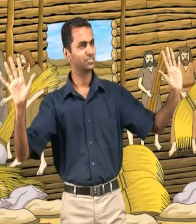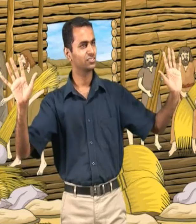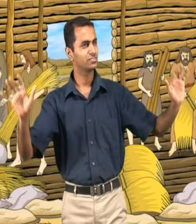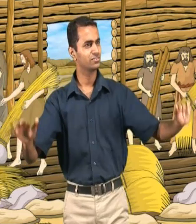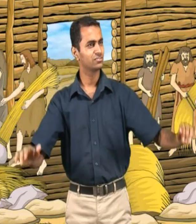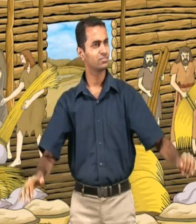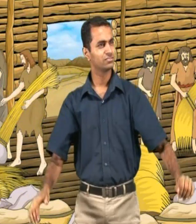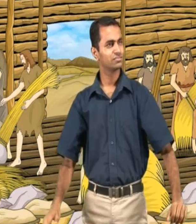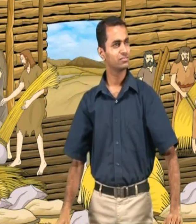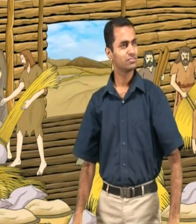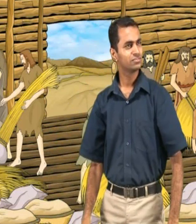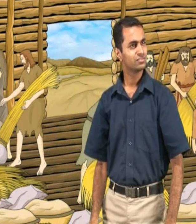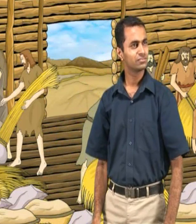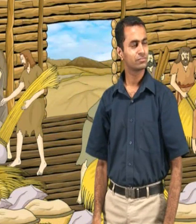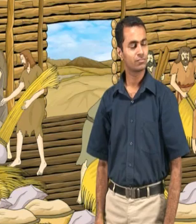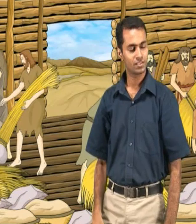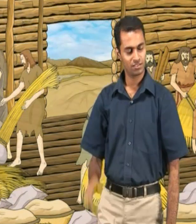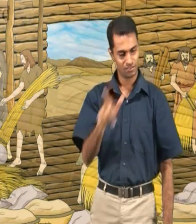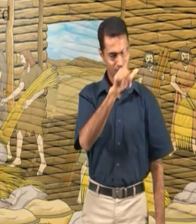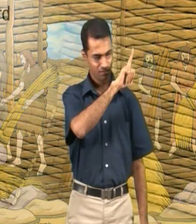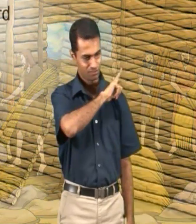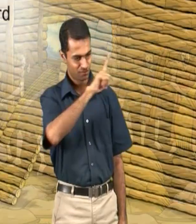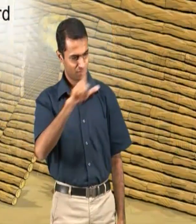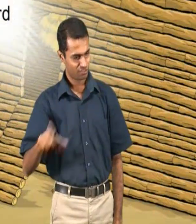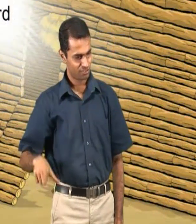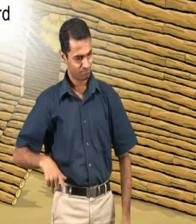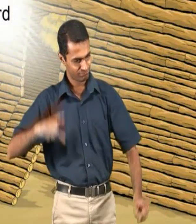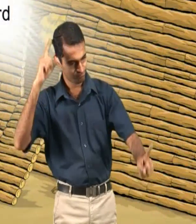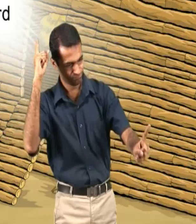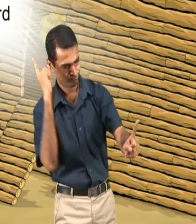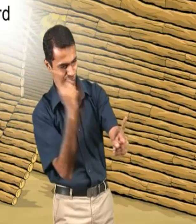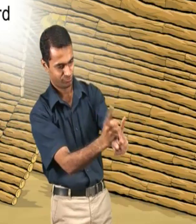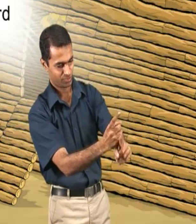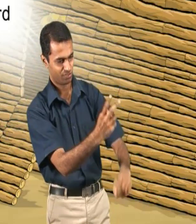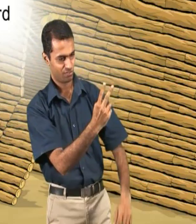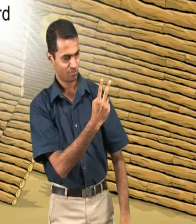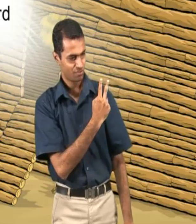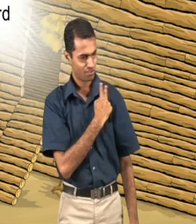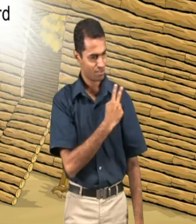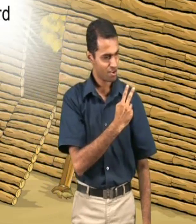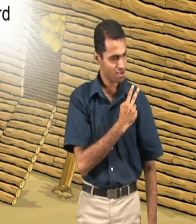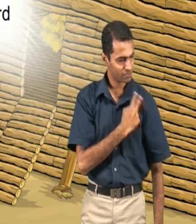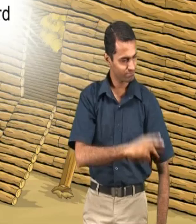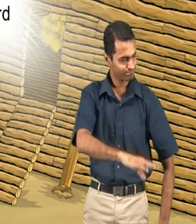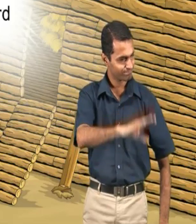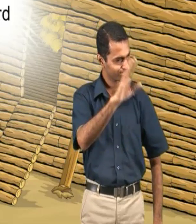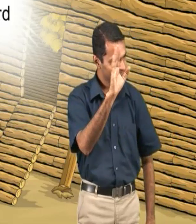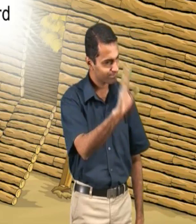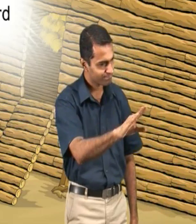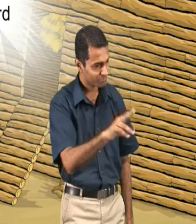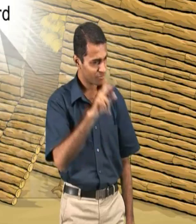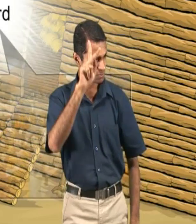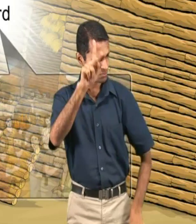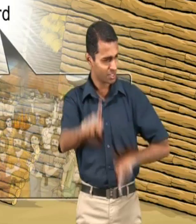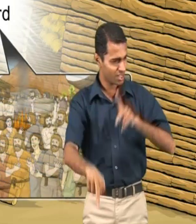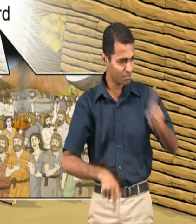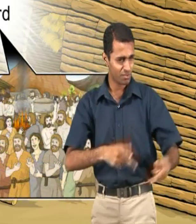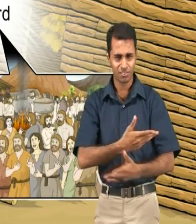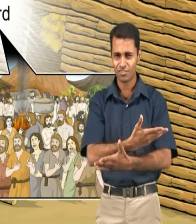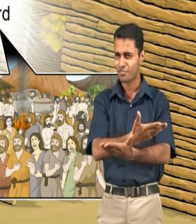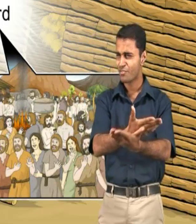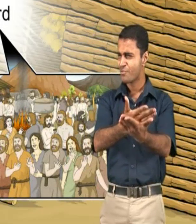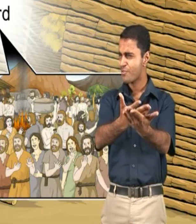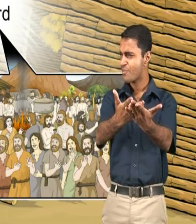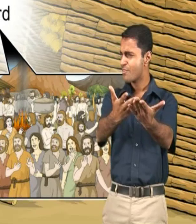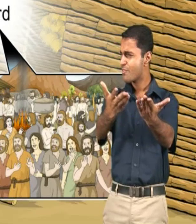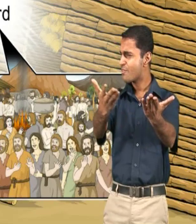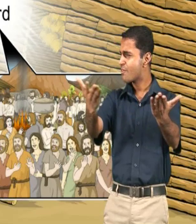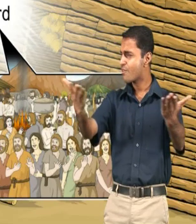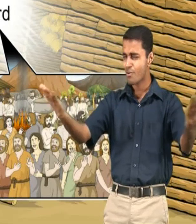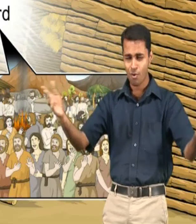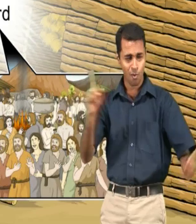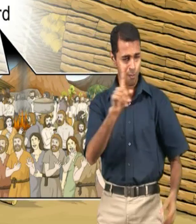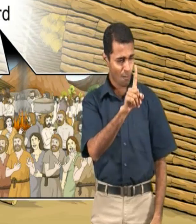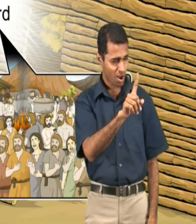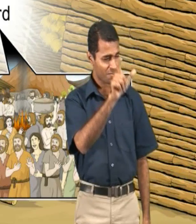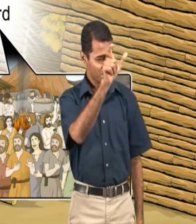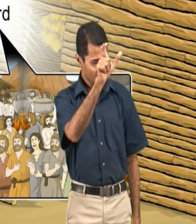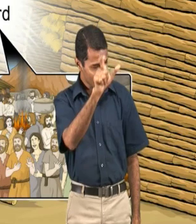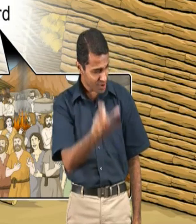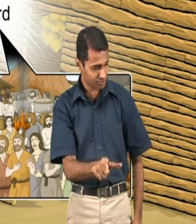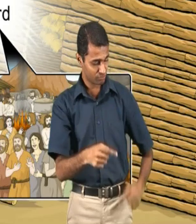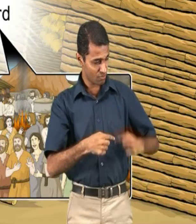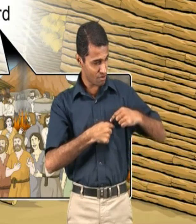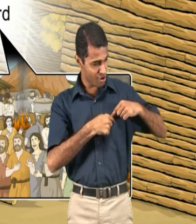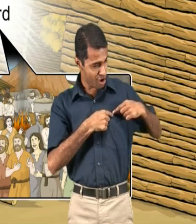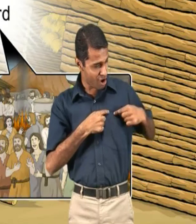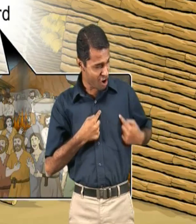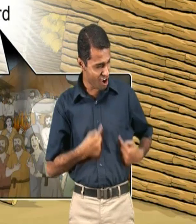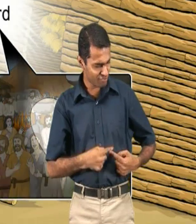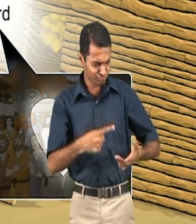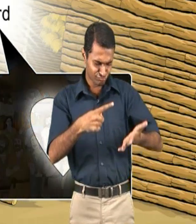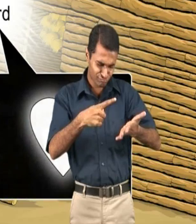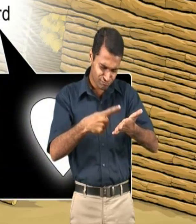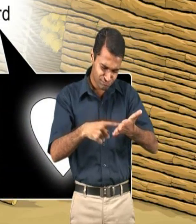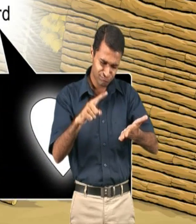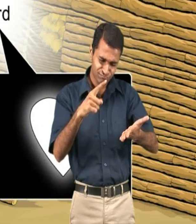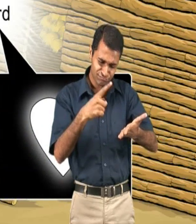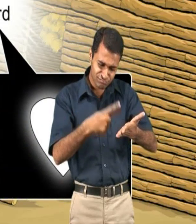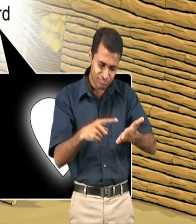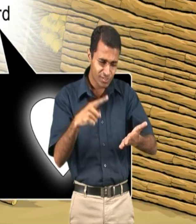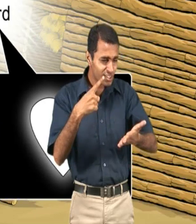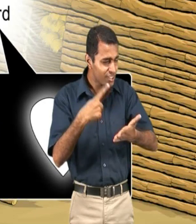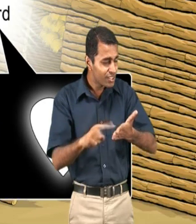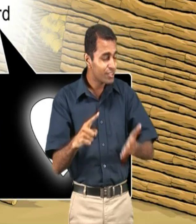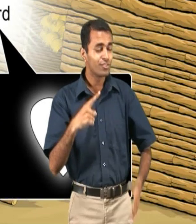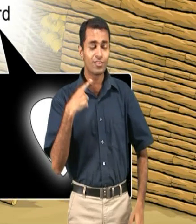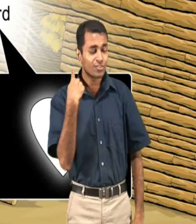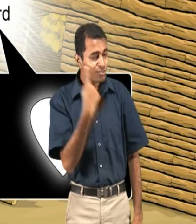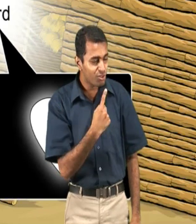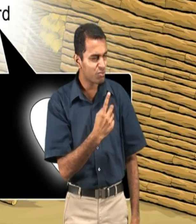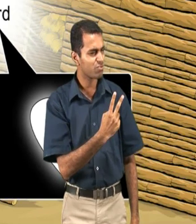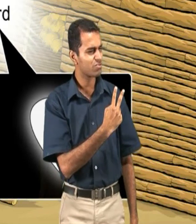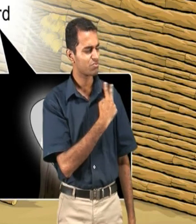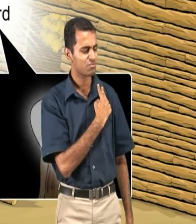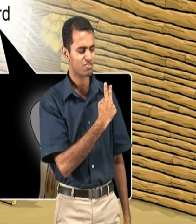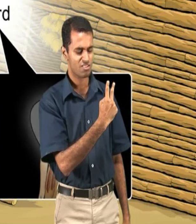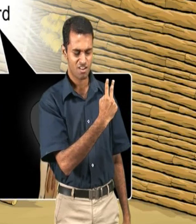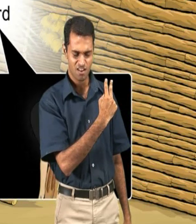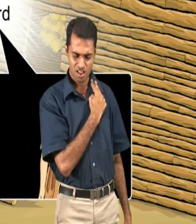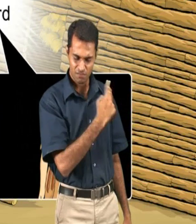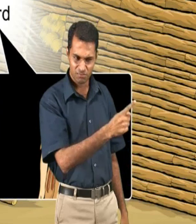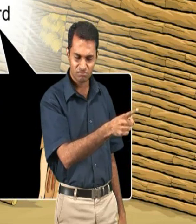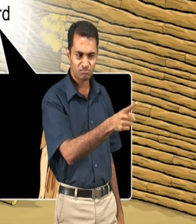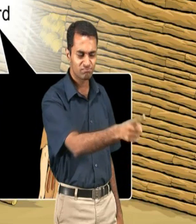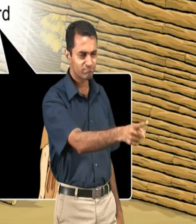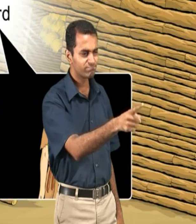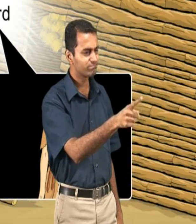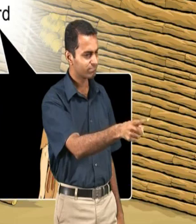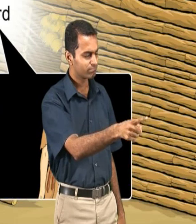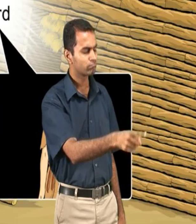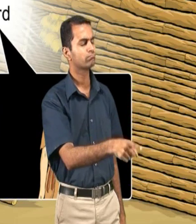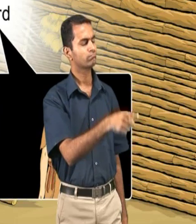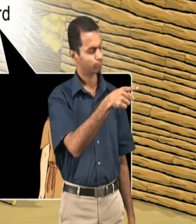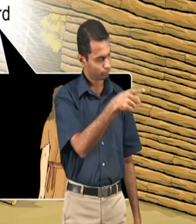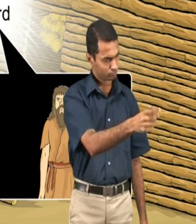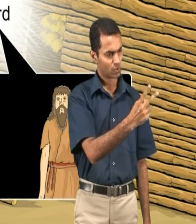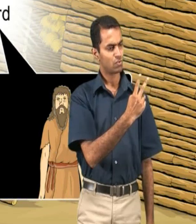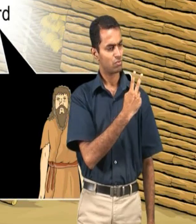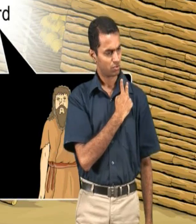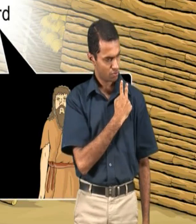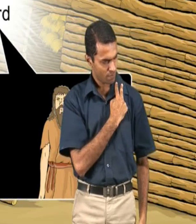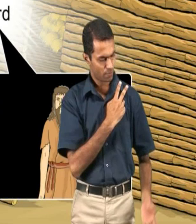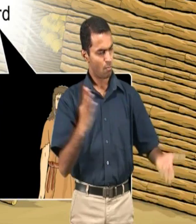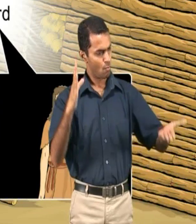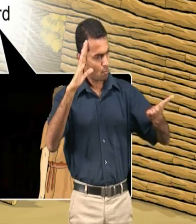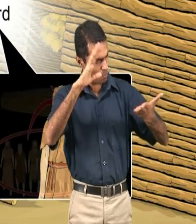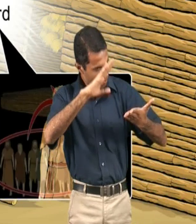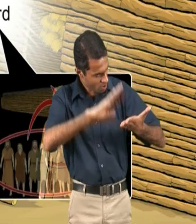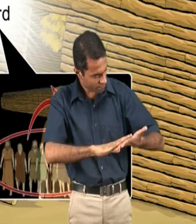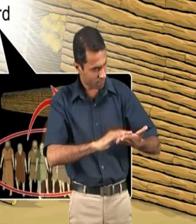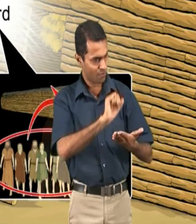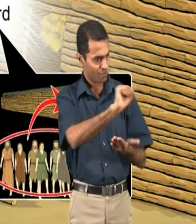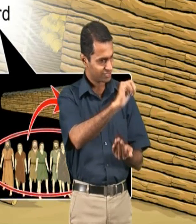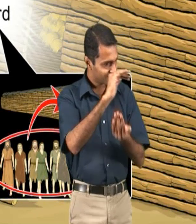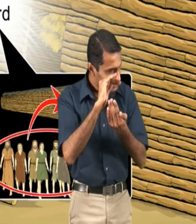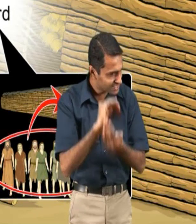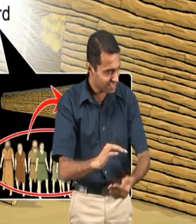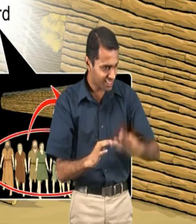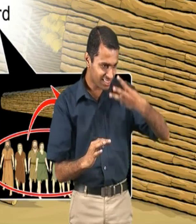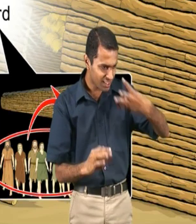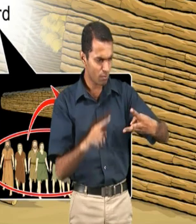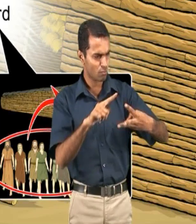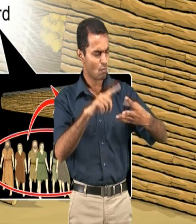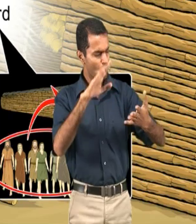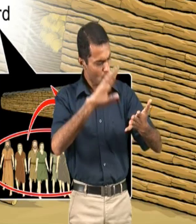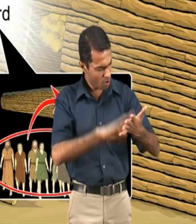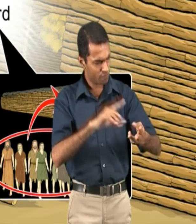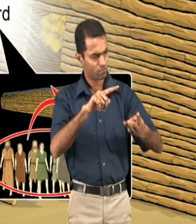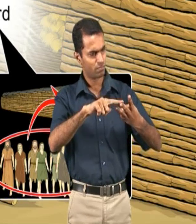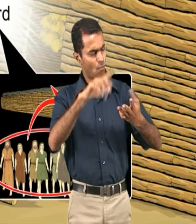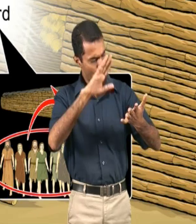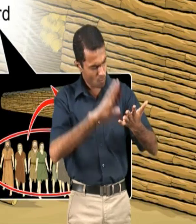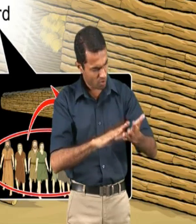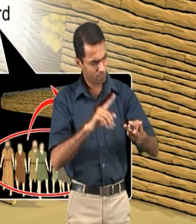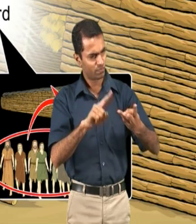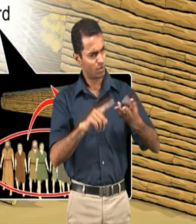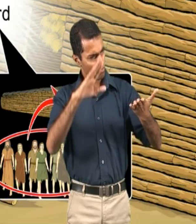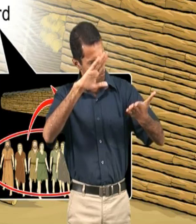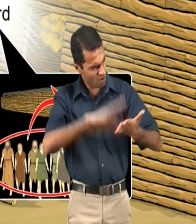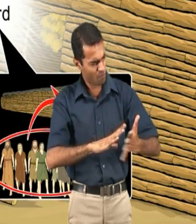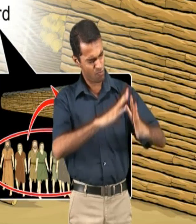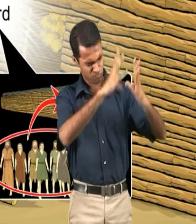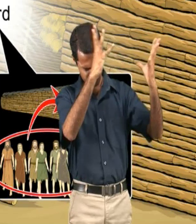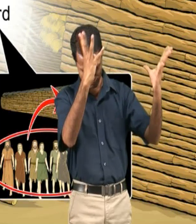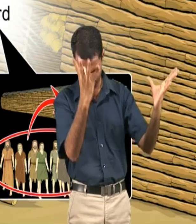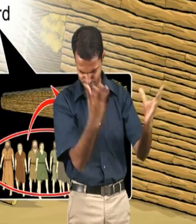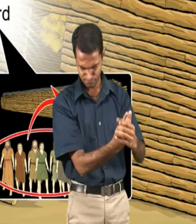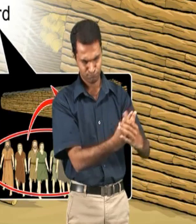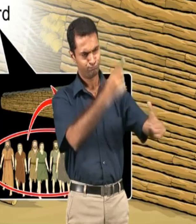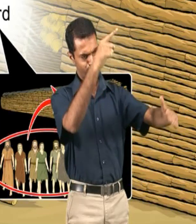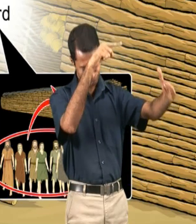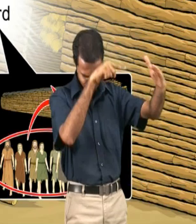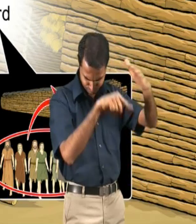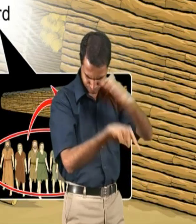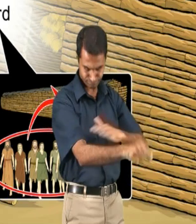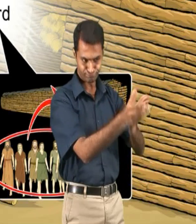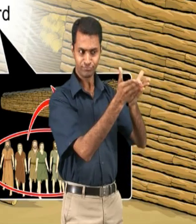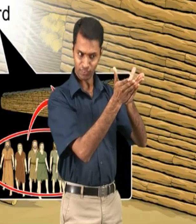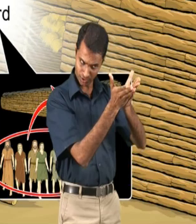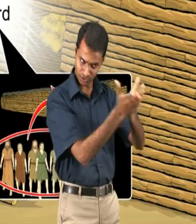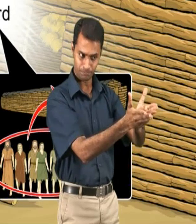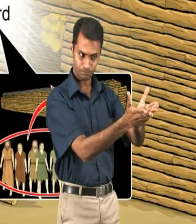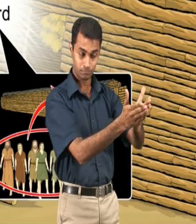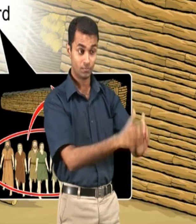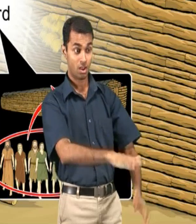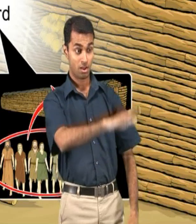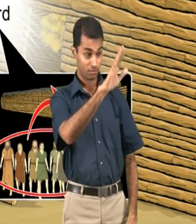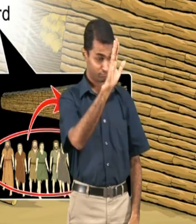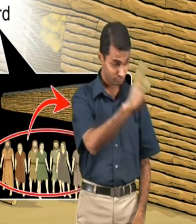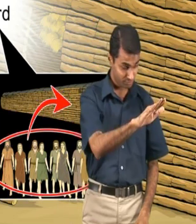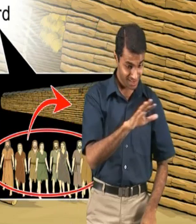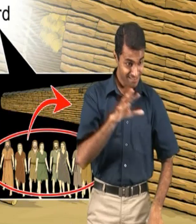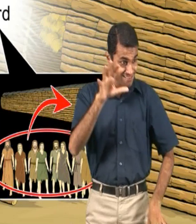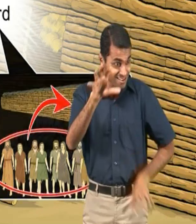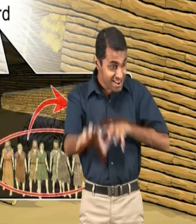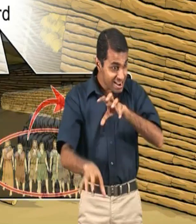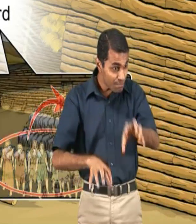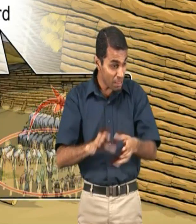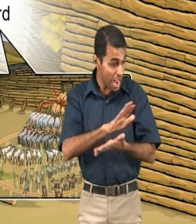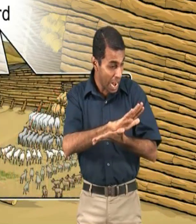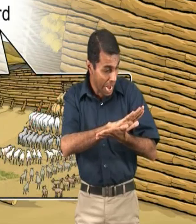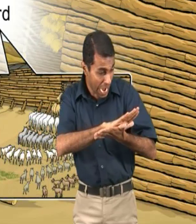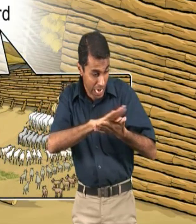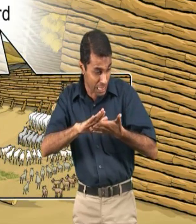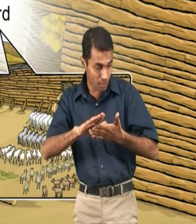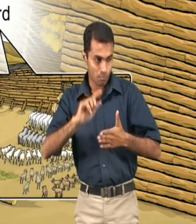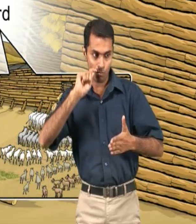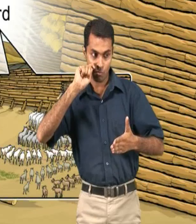Then the LORD said to Noah, “Go into the ark, you and all your family, because I have found you righteous in this generation.